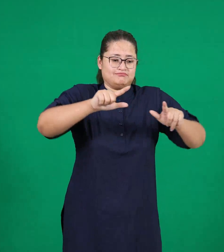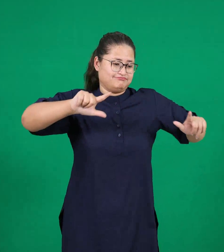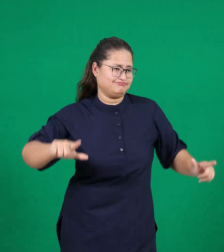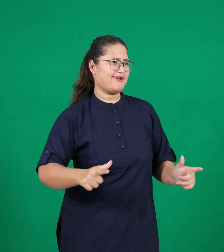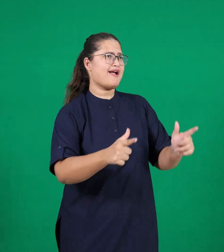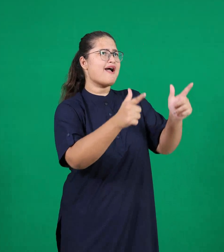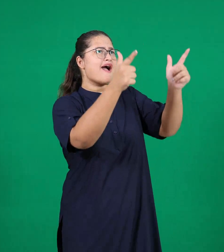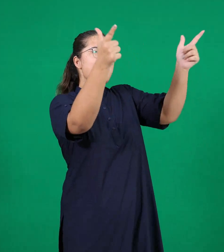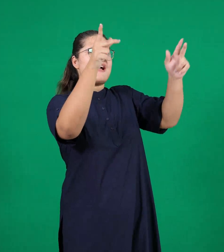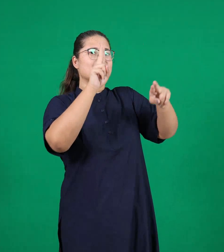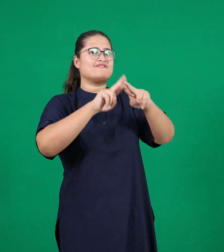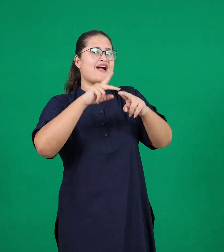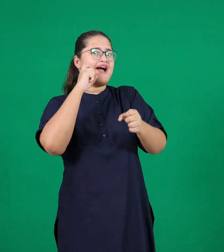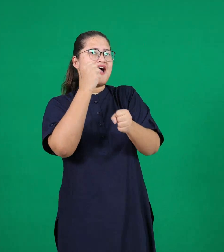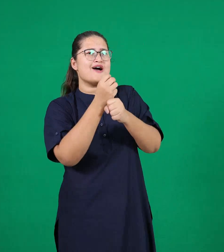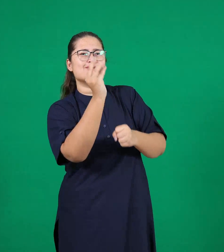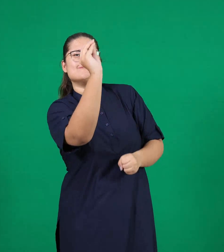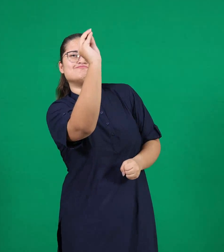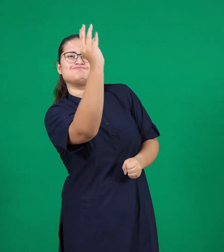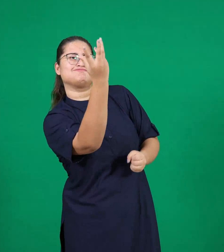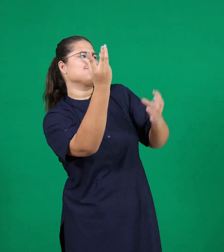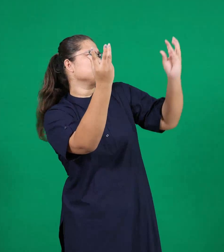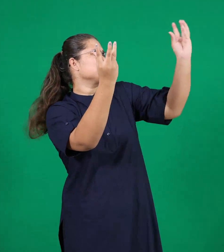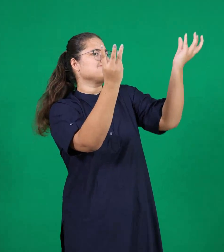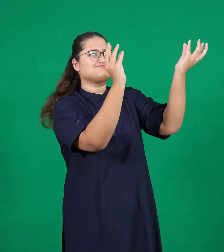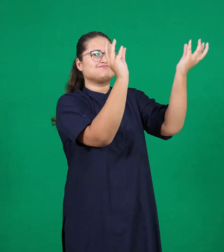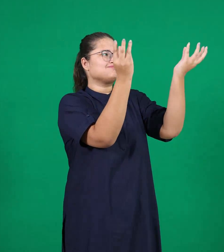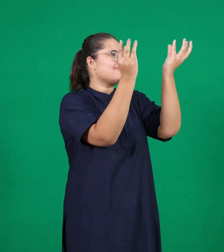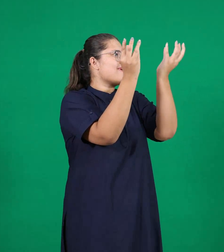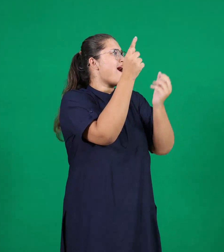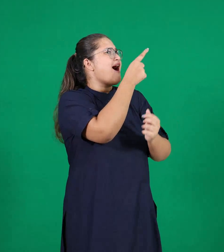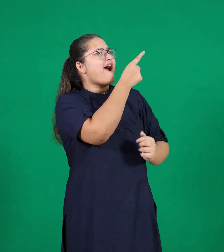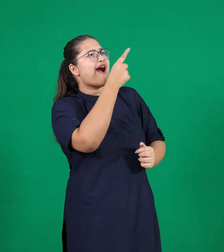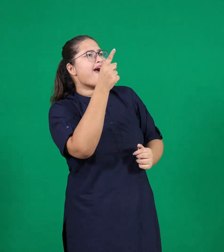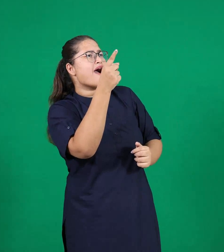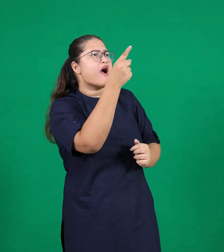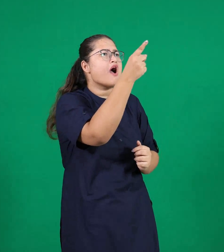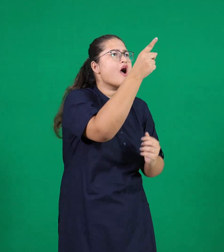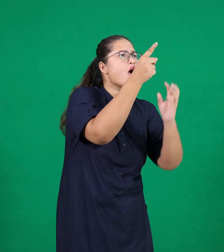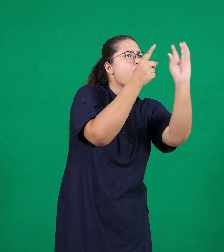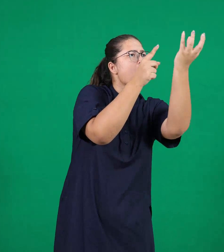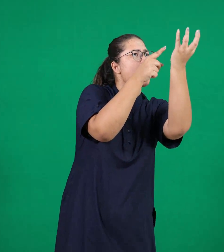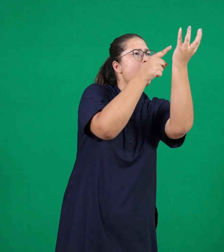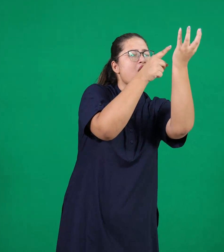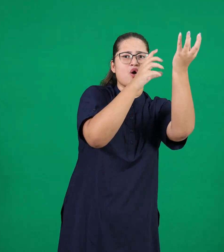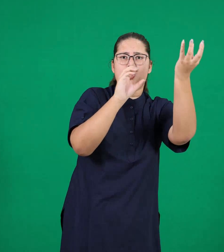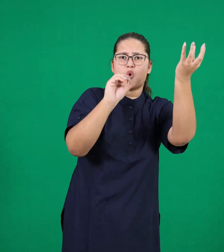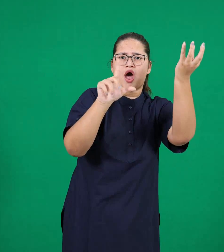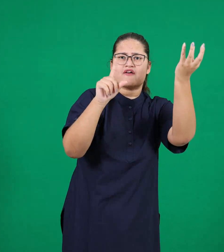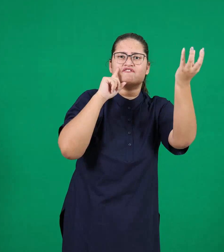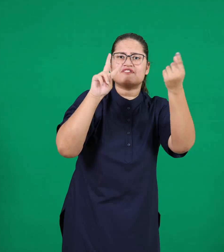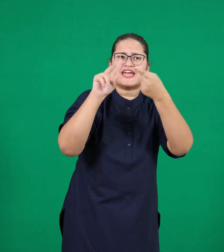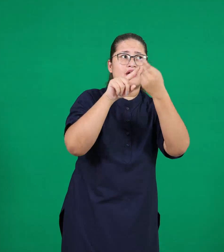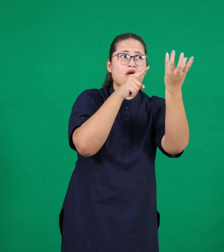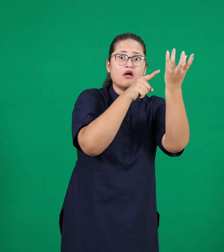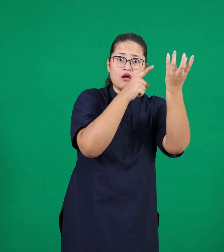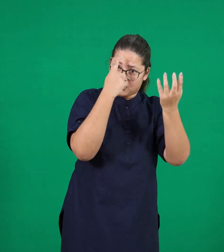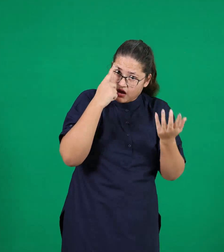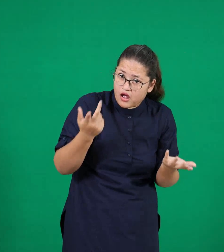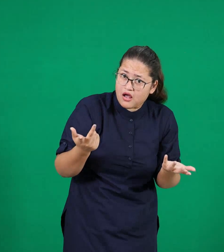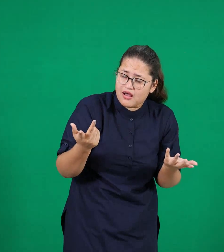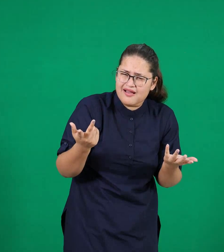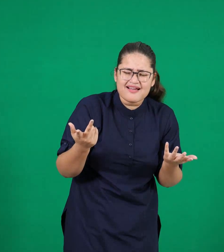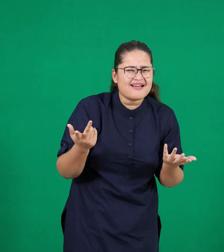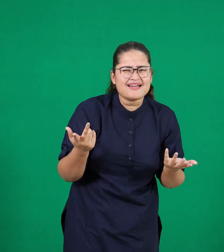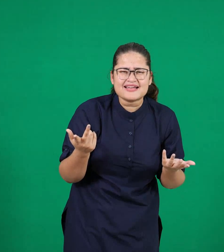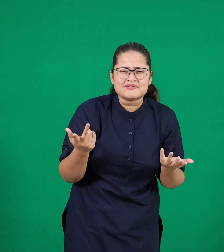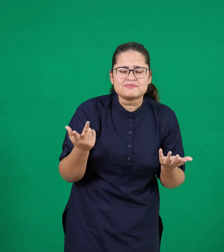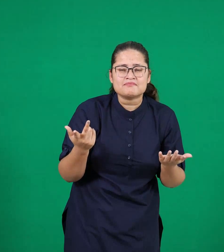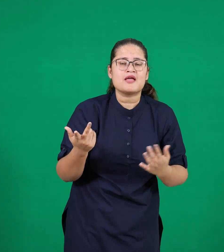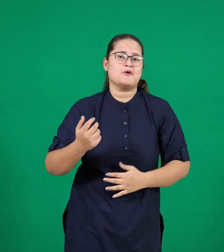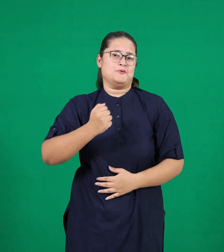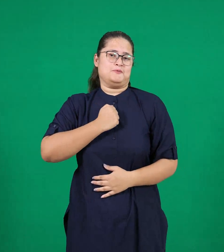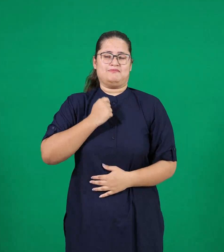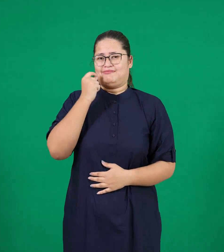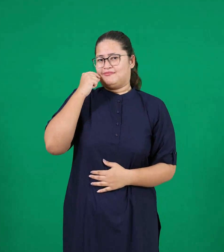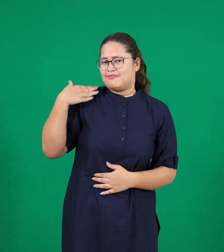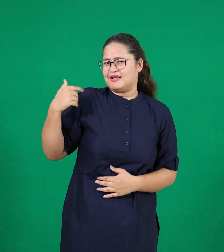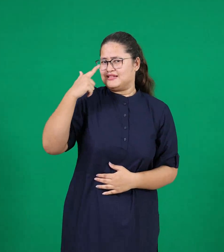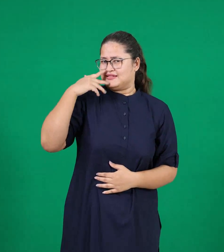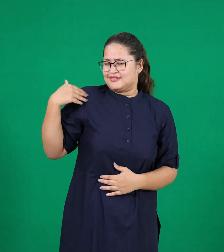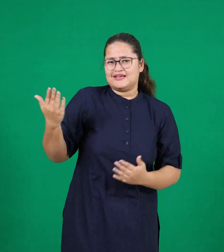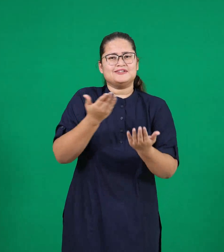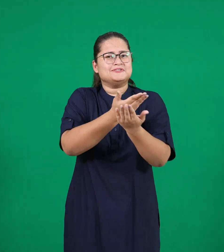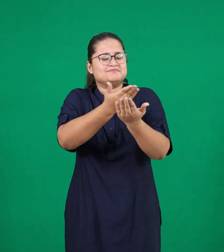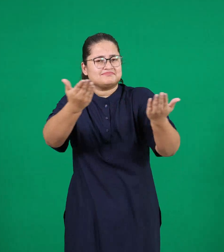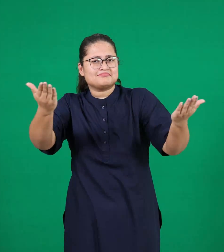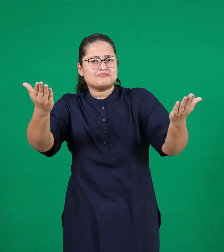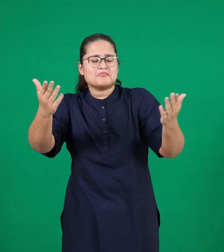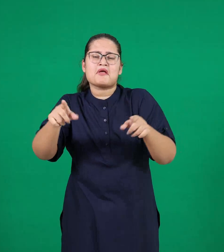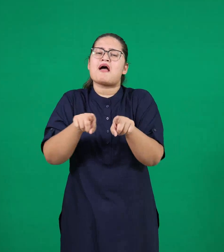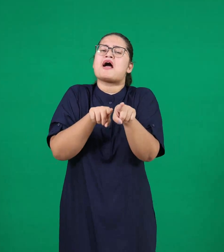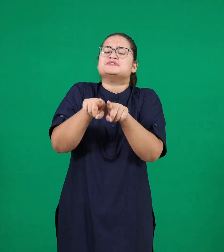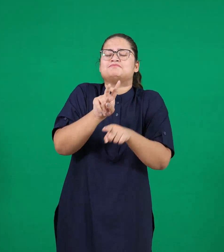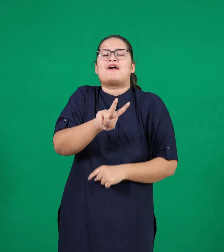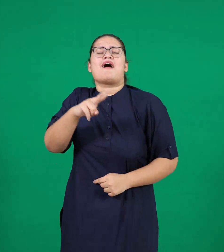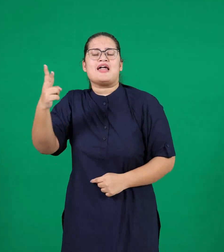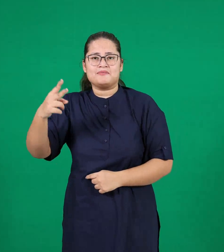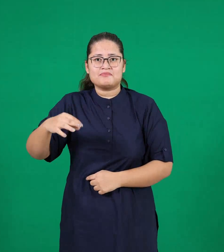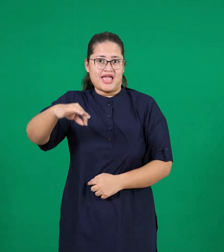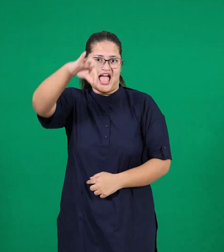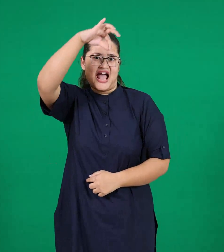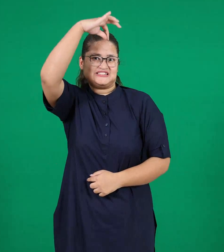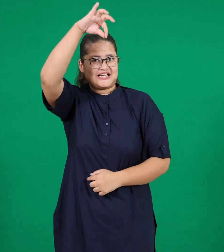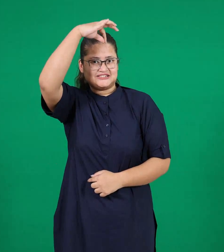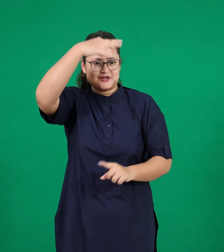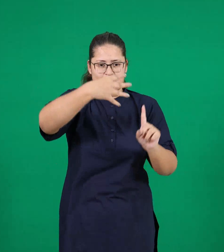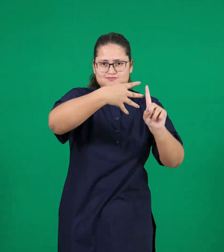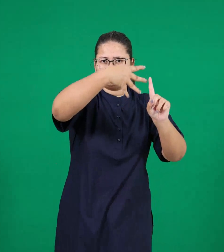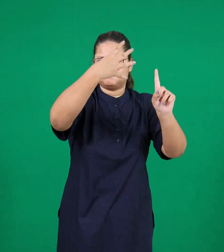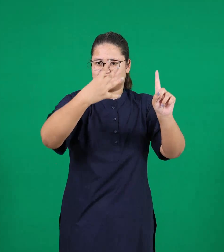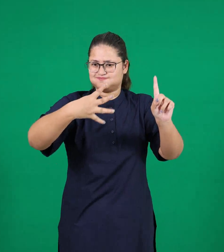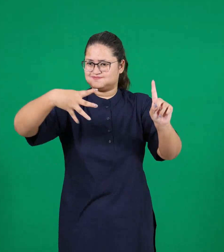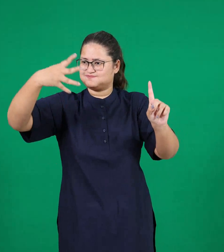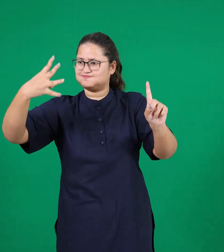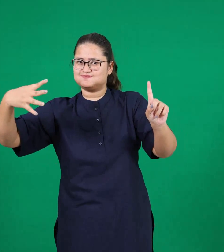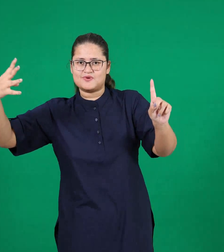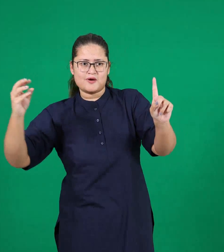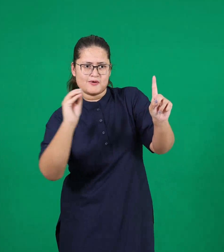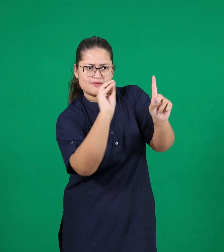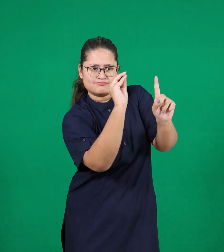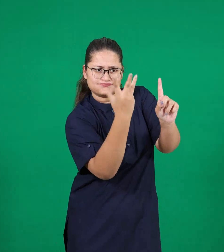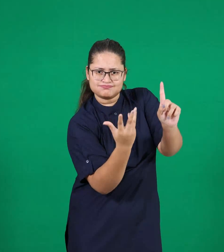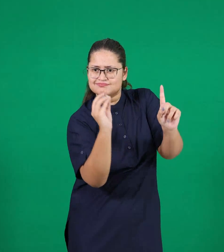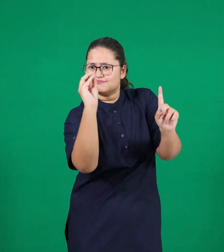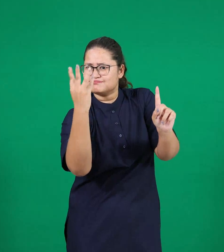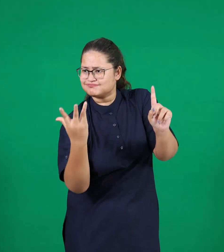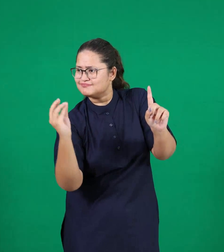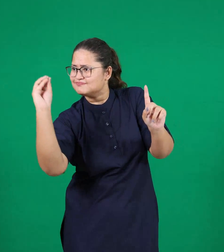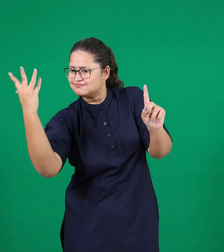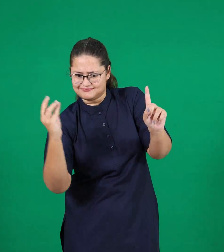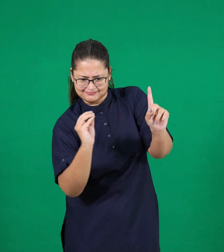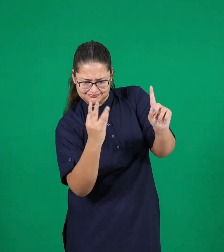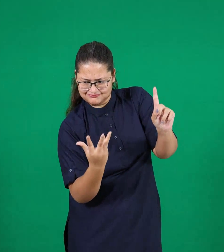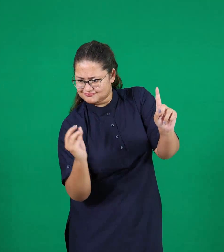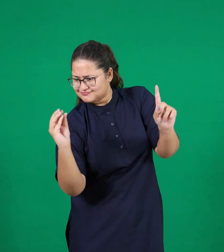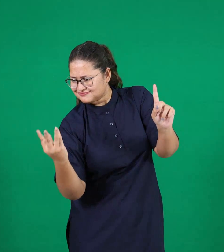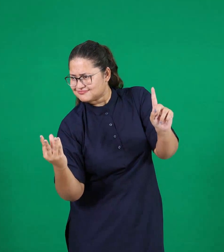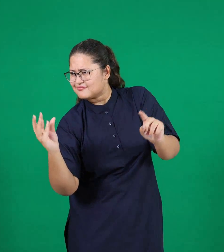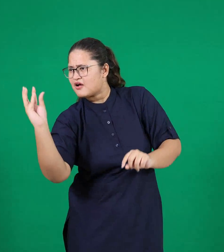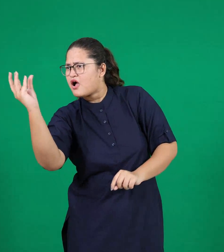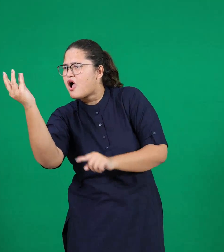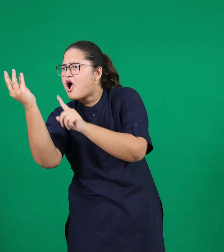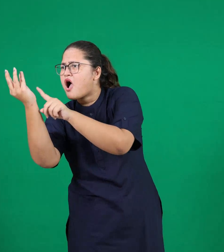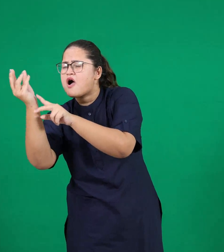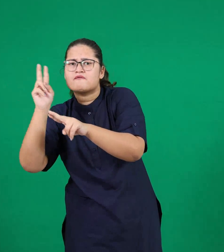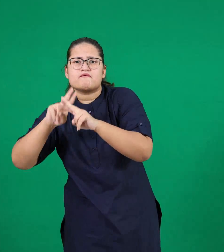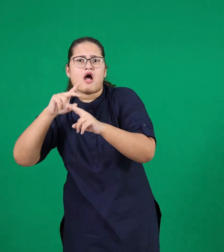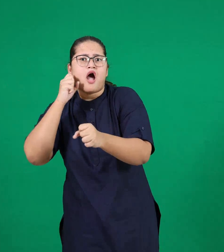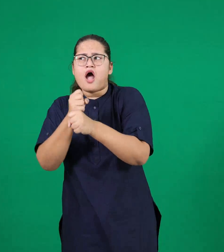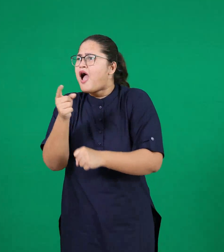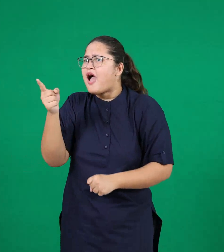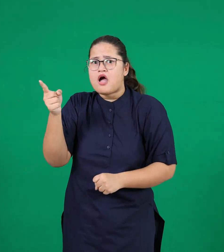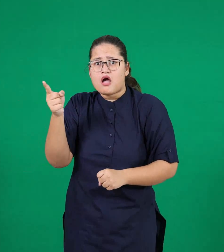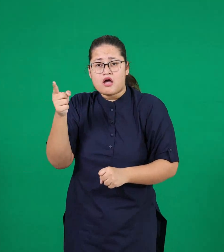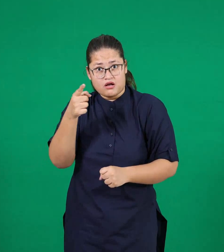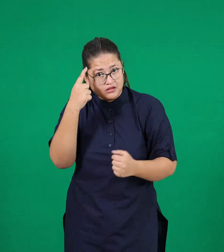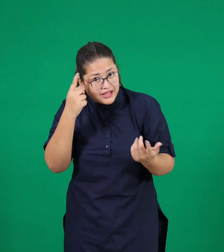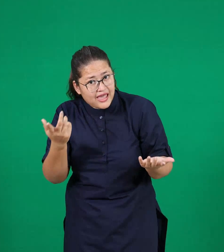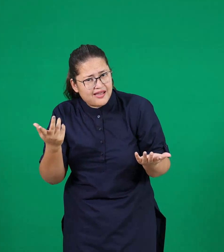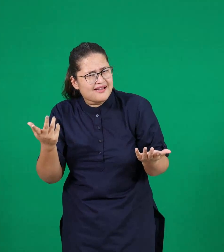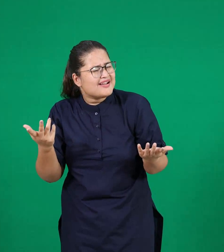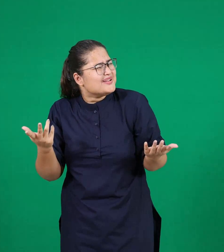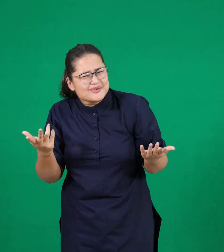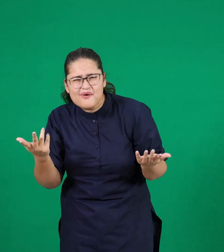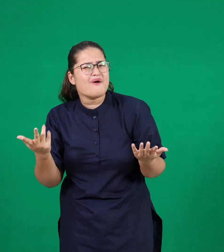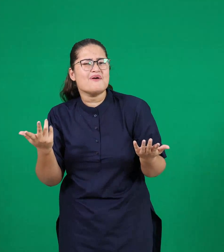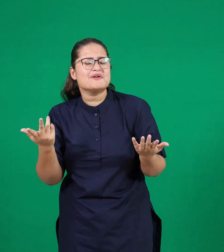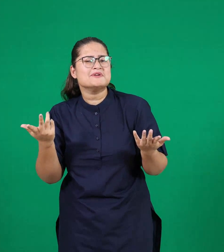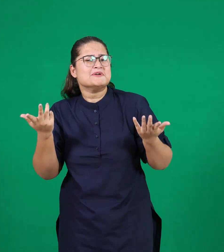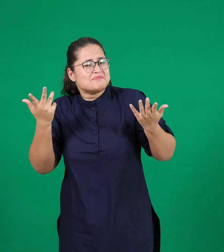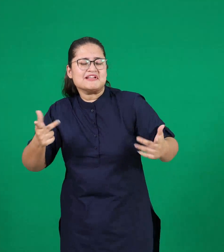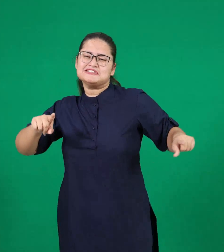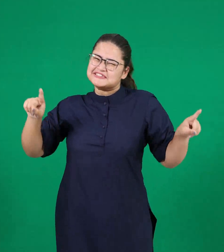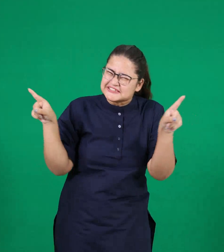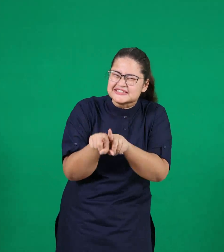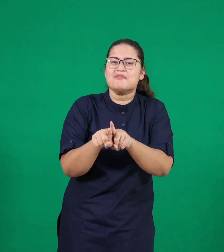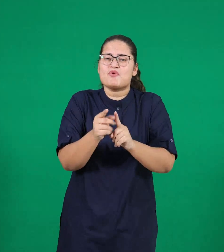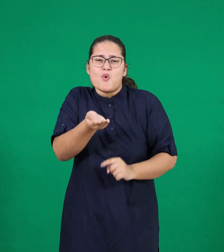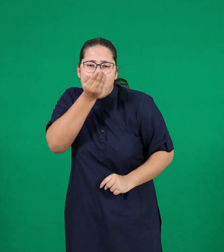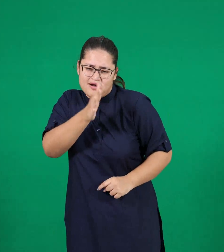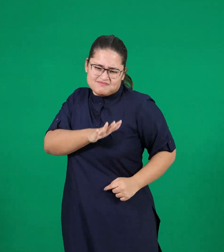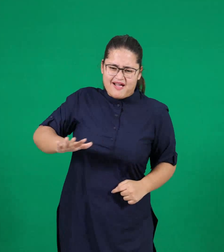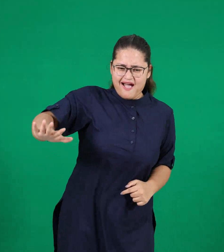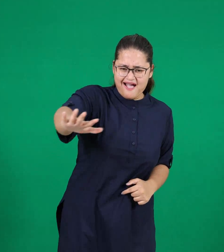My brothers, can a fig tree grow olives, or a grapevine bear figs?